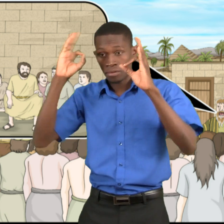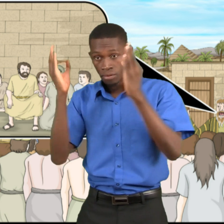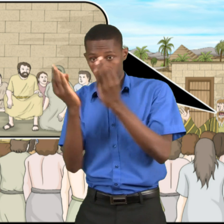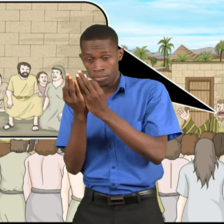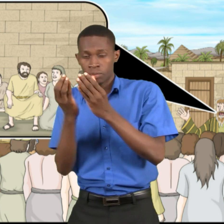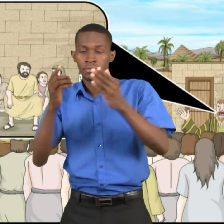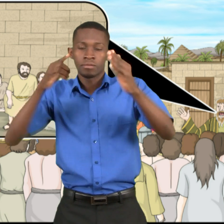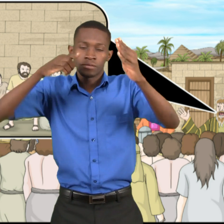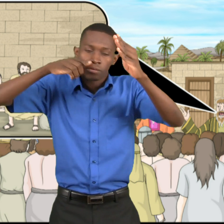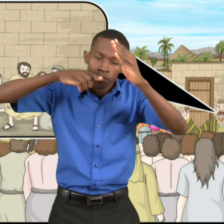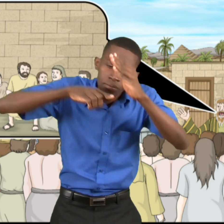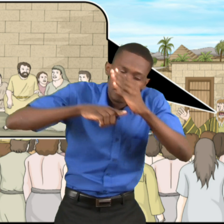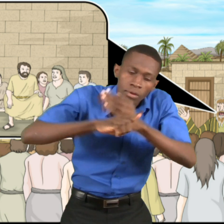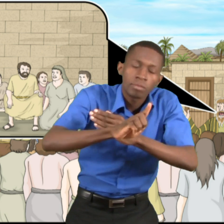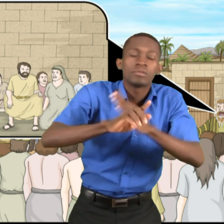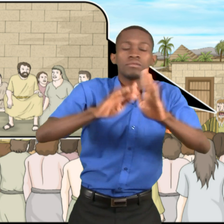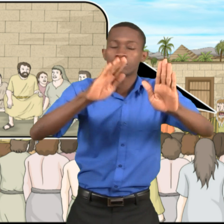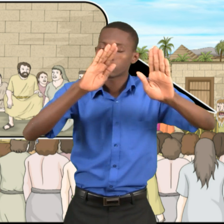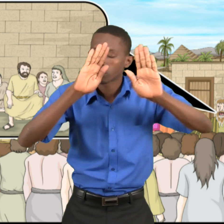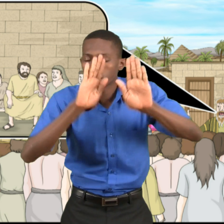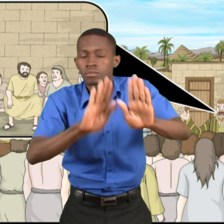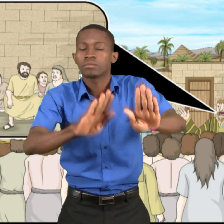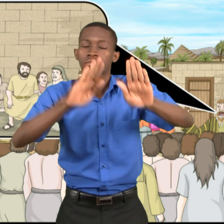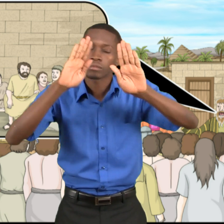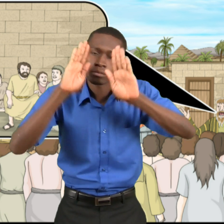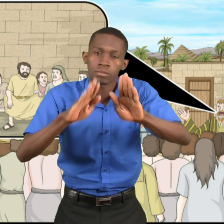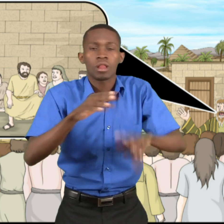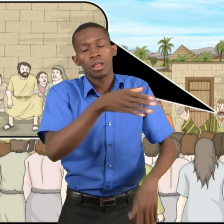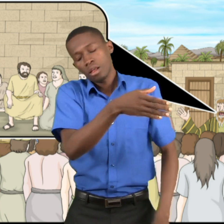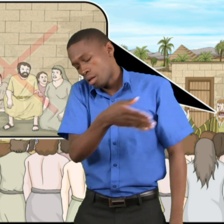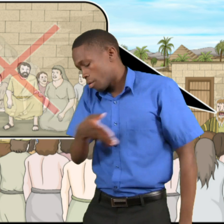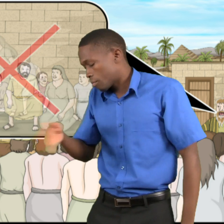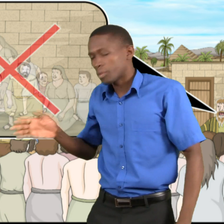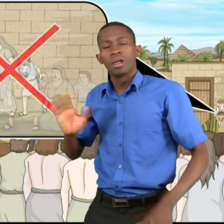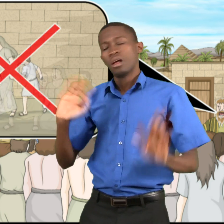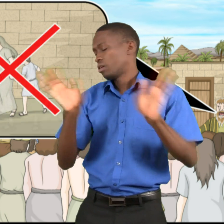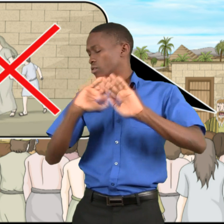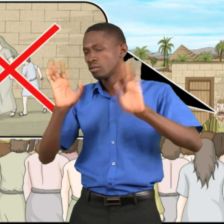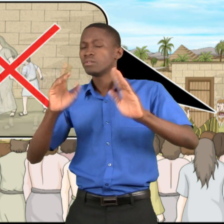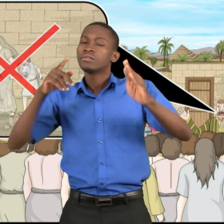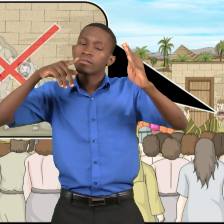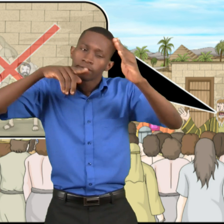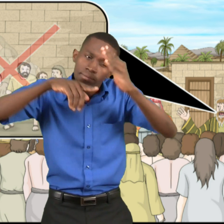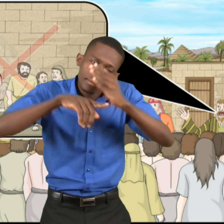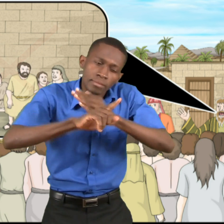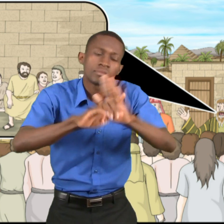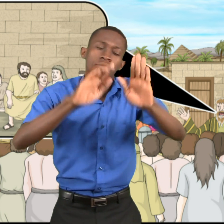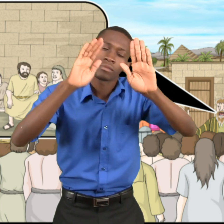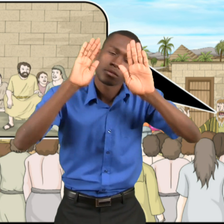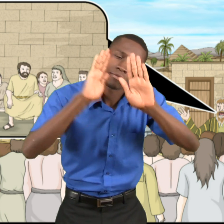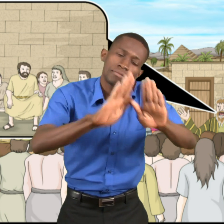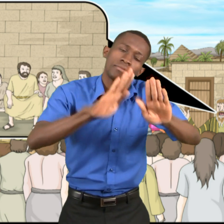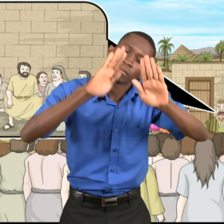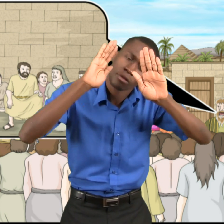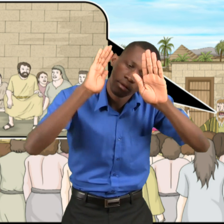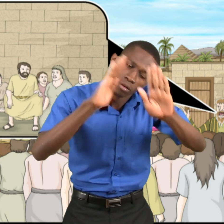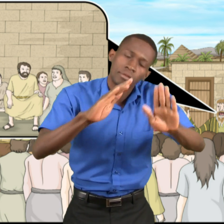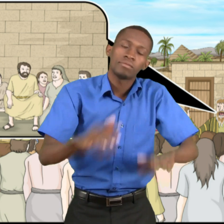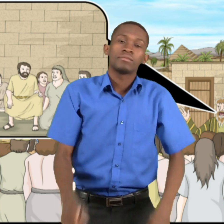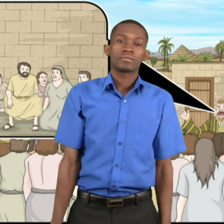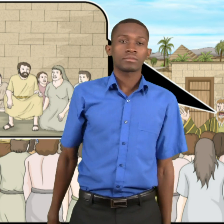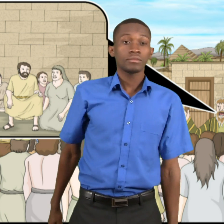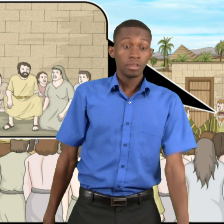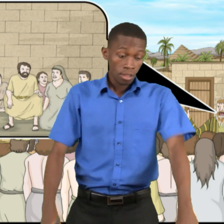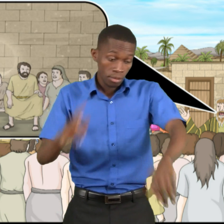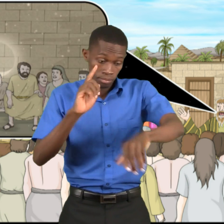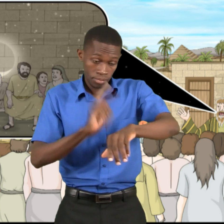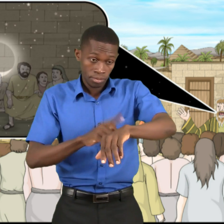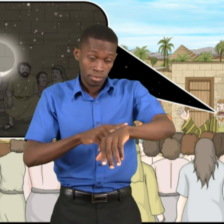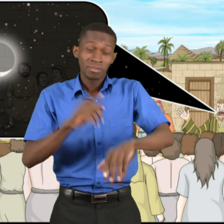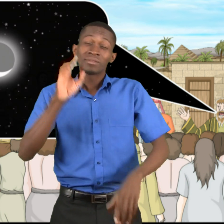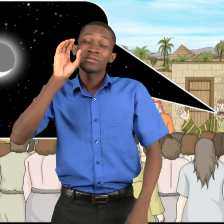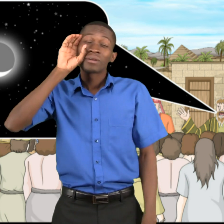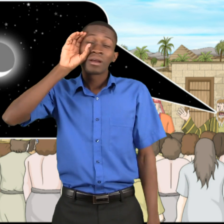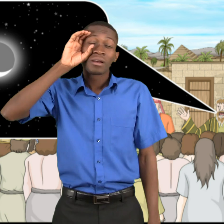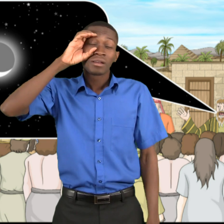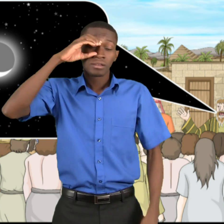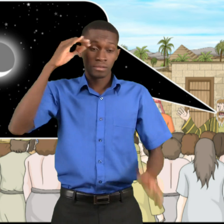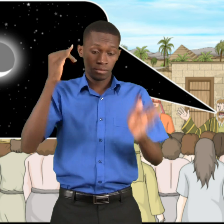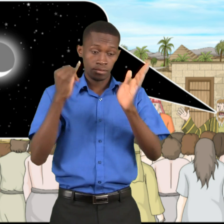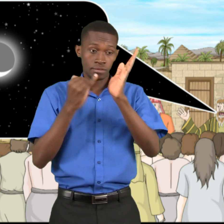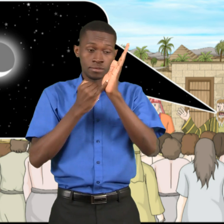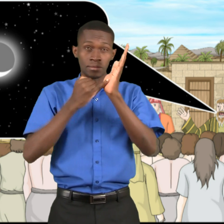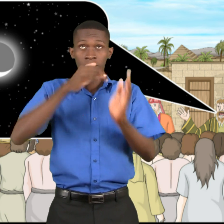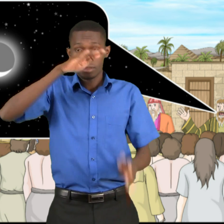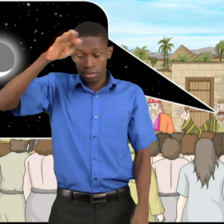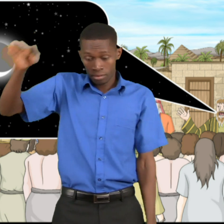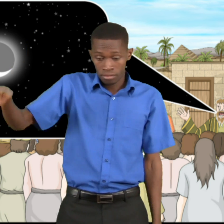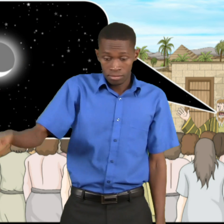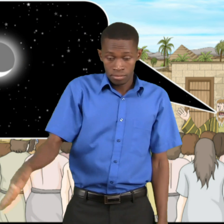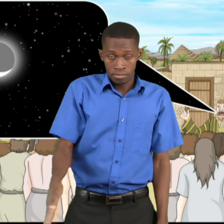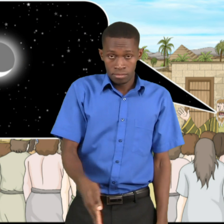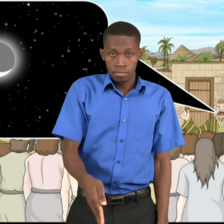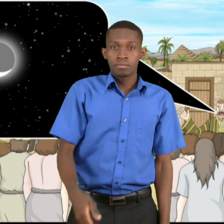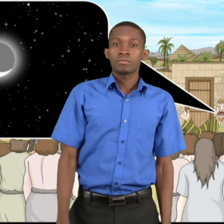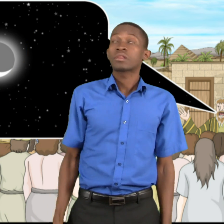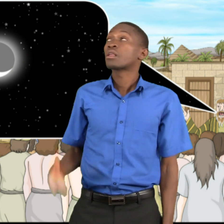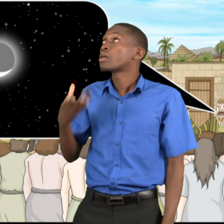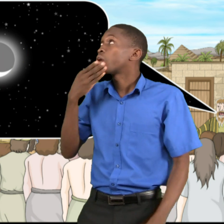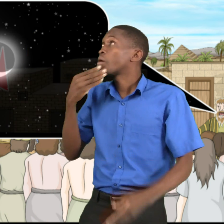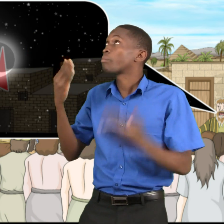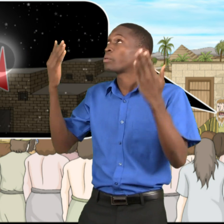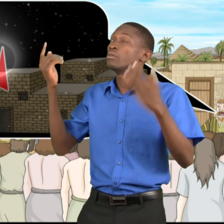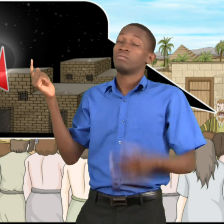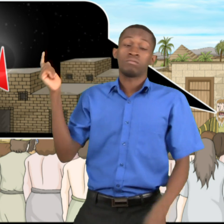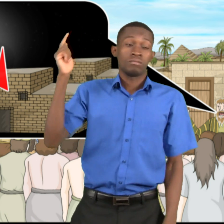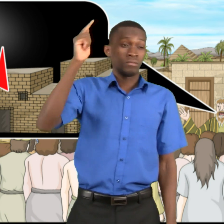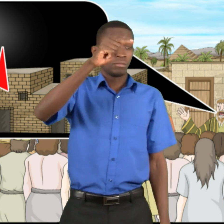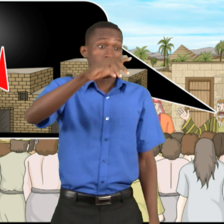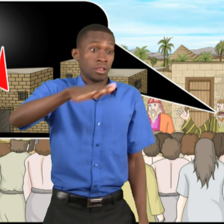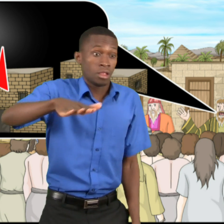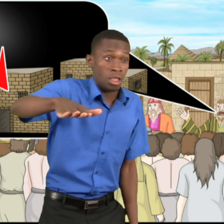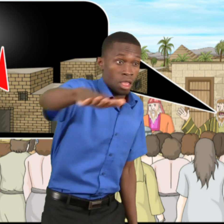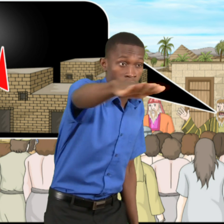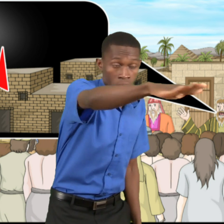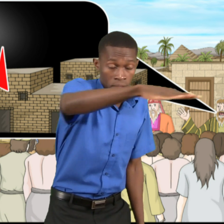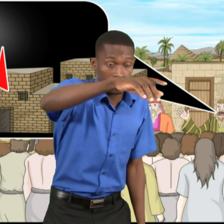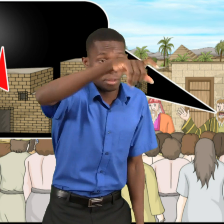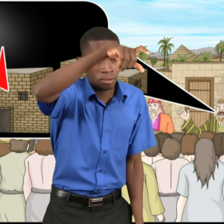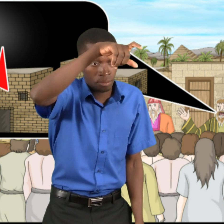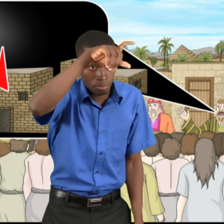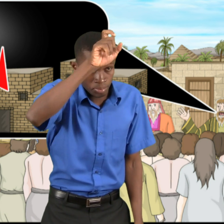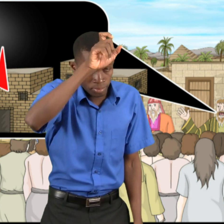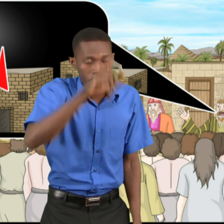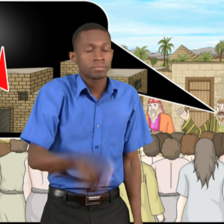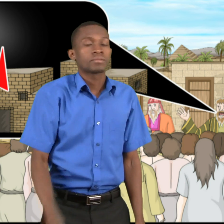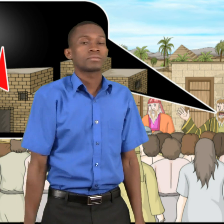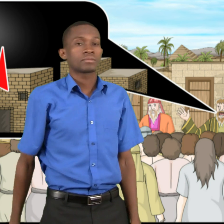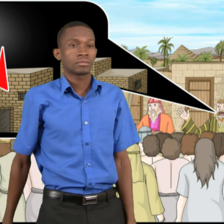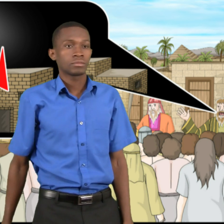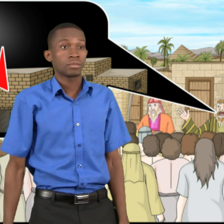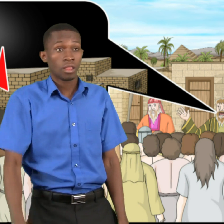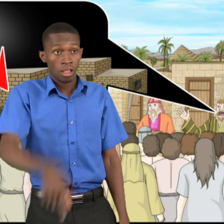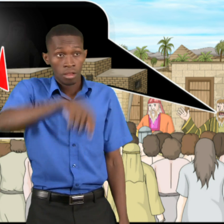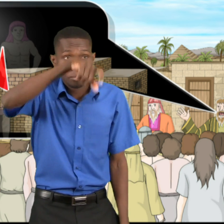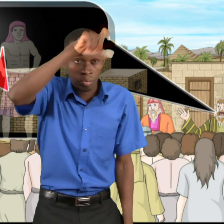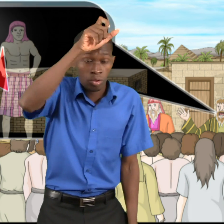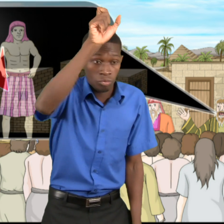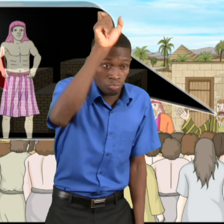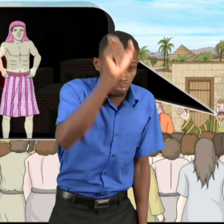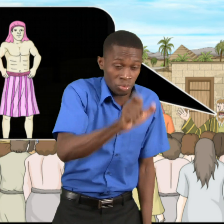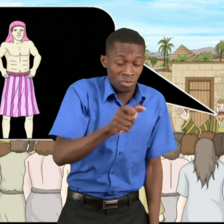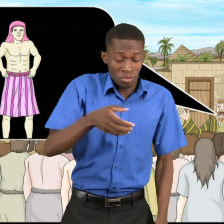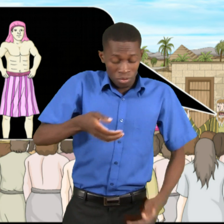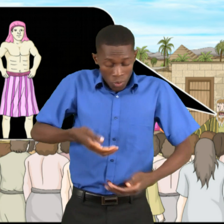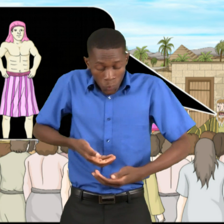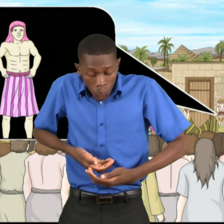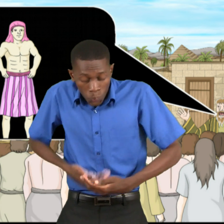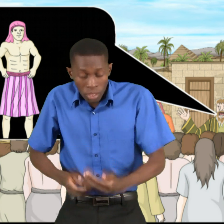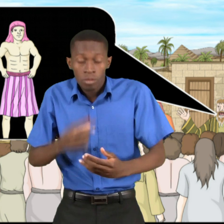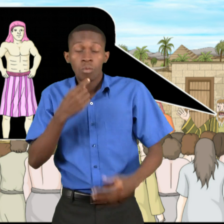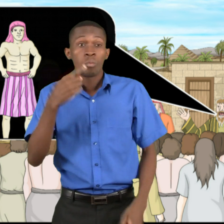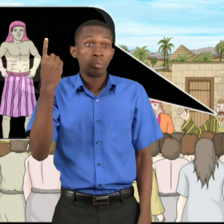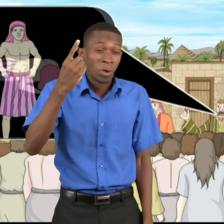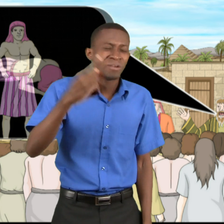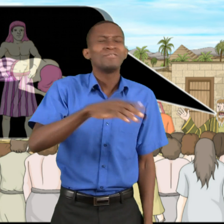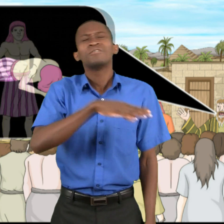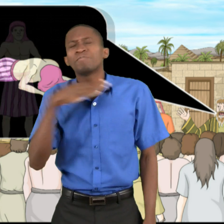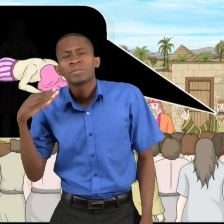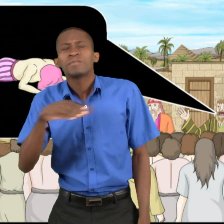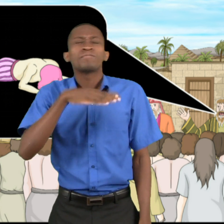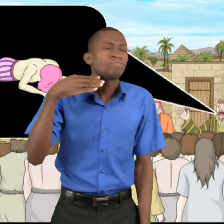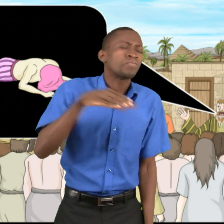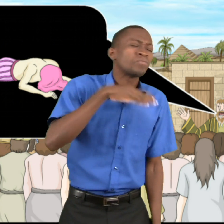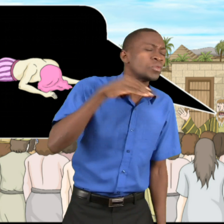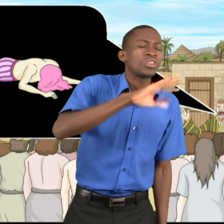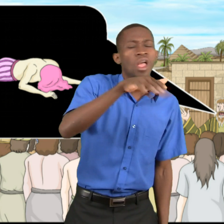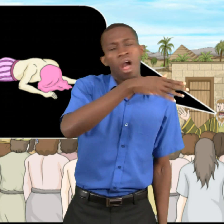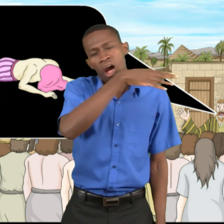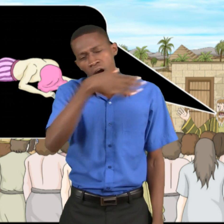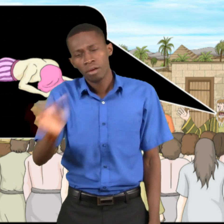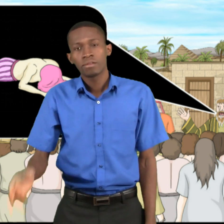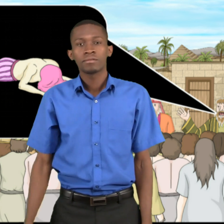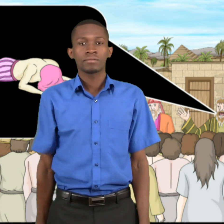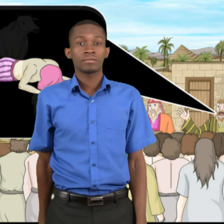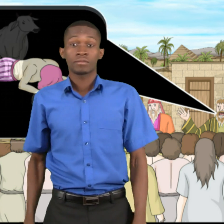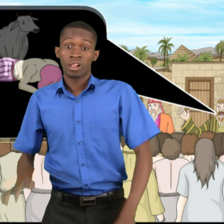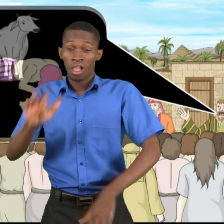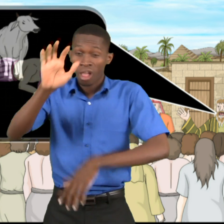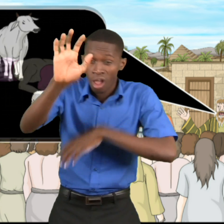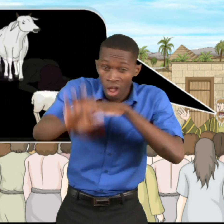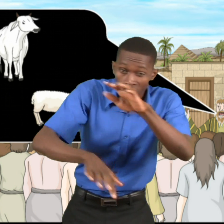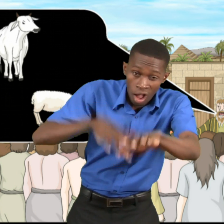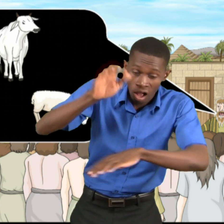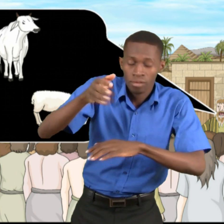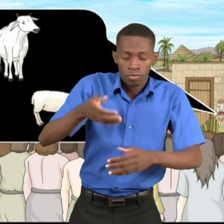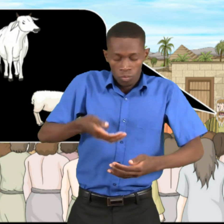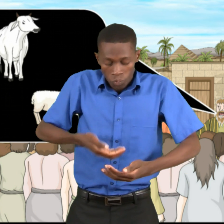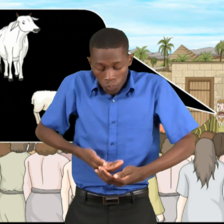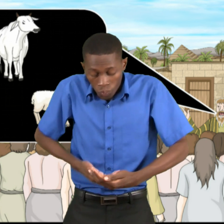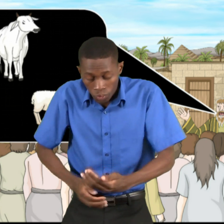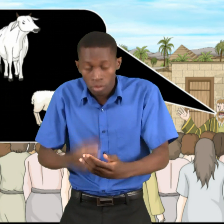When the LORD passes through to strike down the Egyptians, He will see the blood on the top and sides of the doorframe and will pass over that doorway;